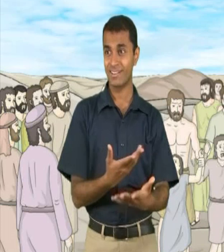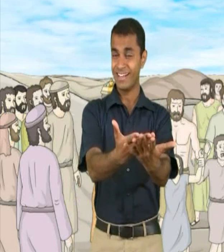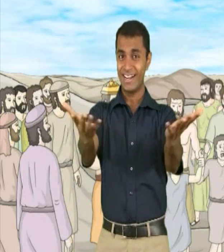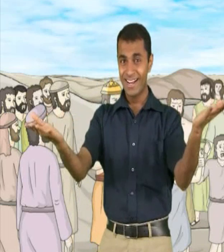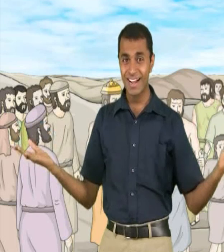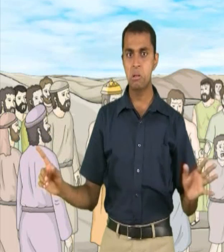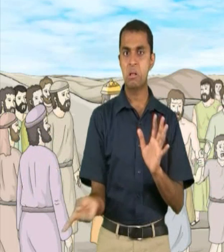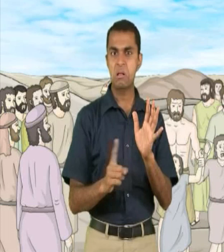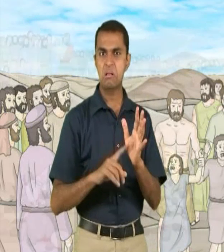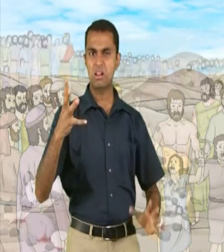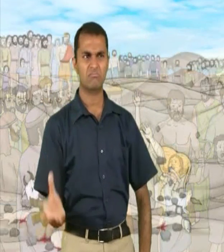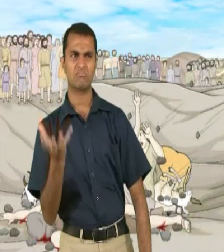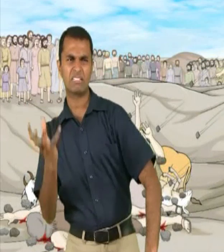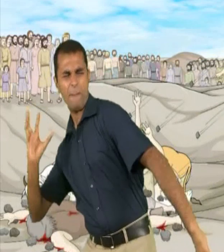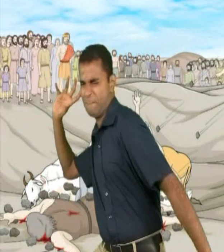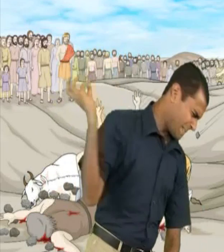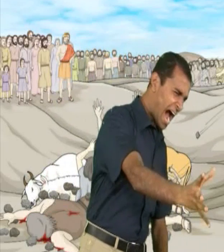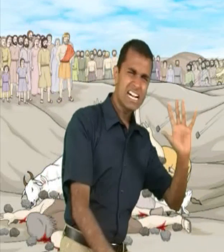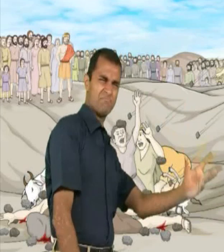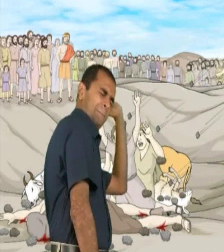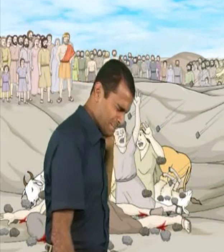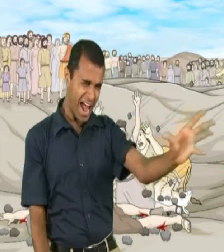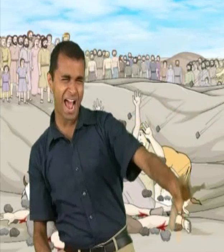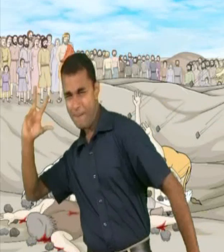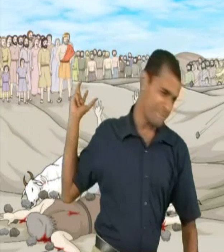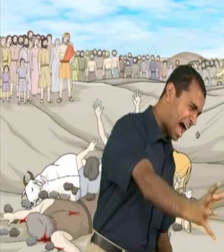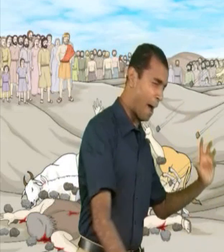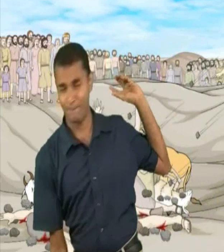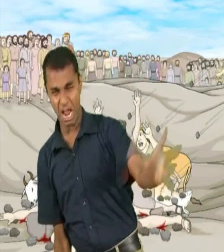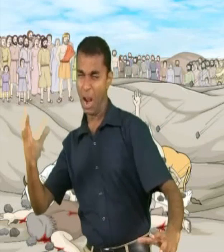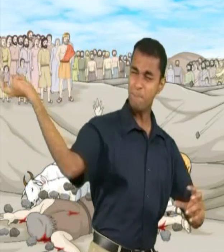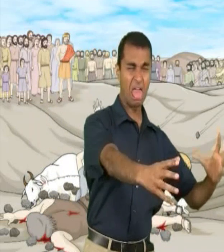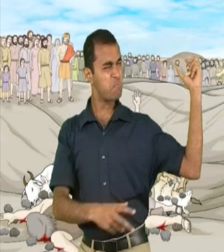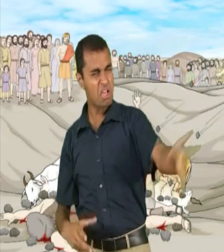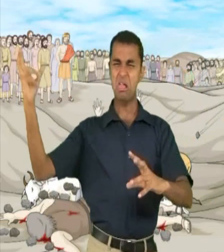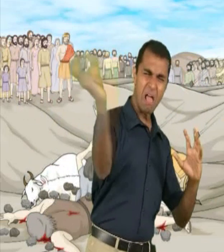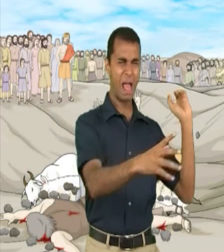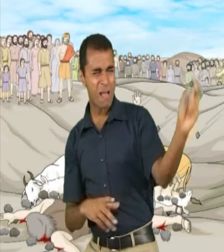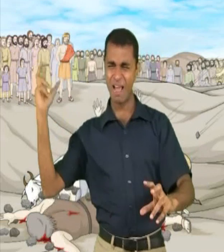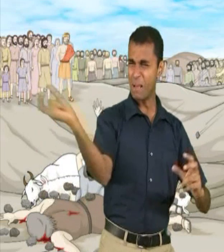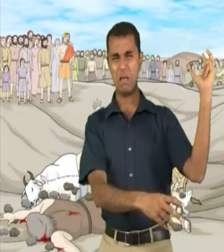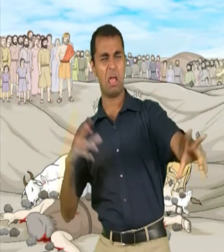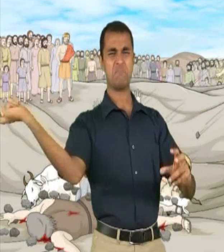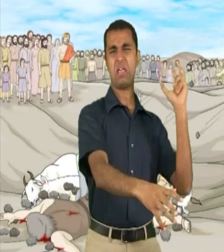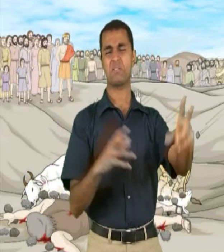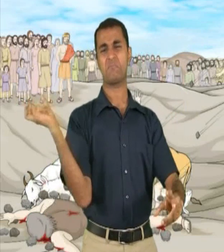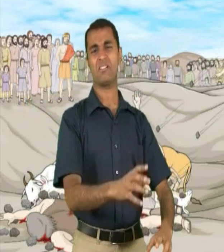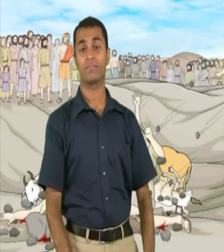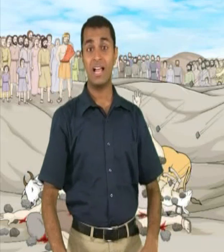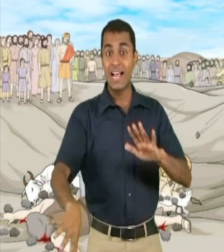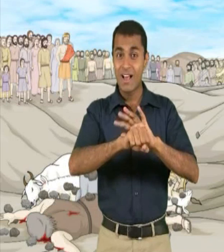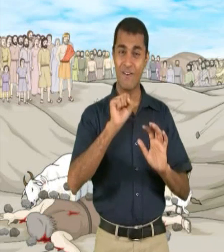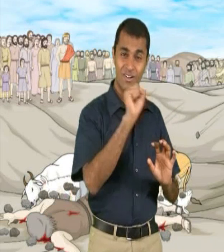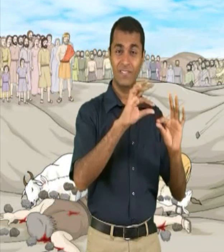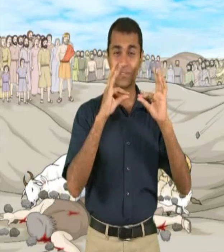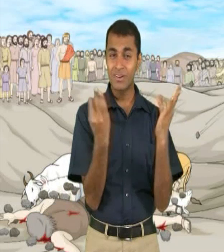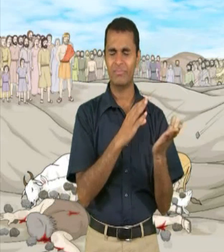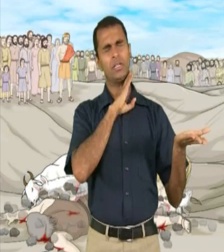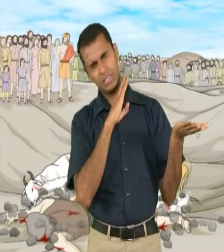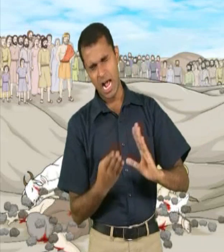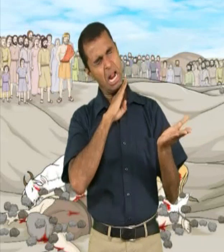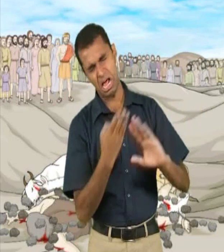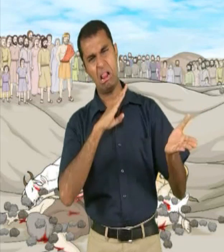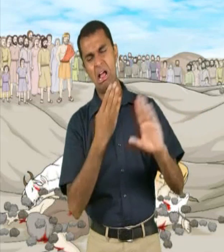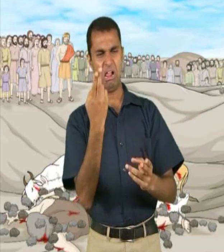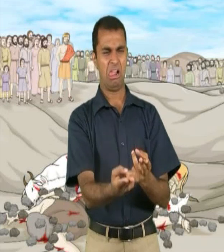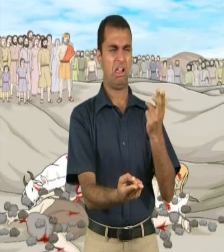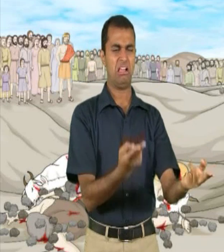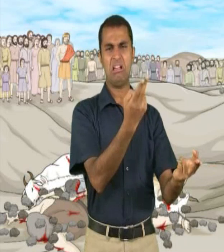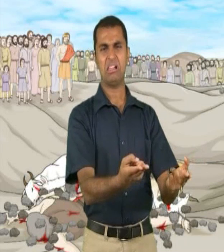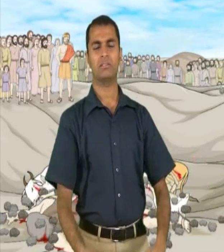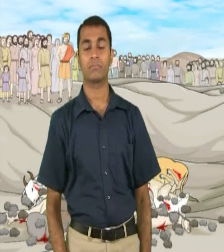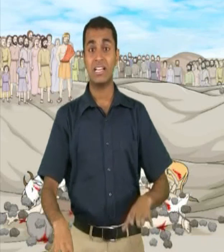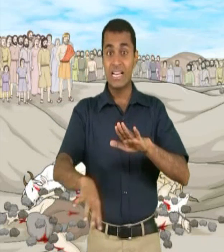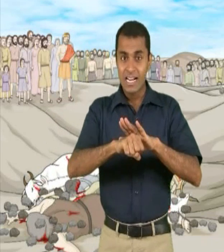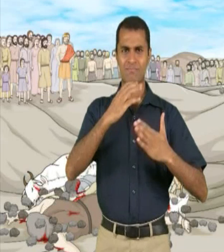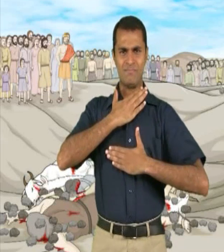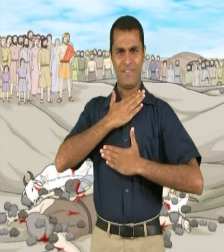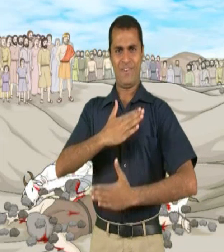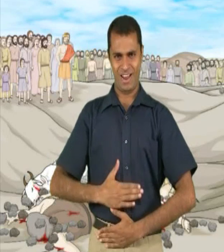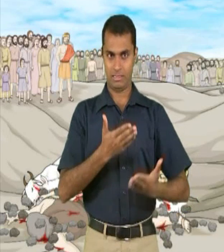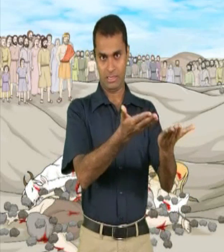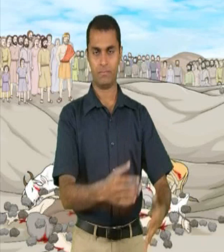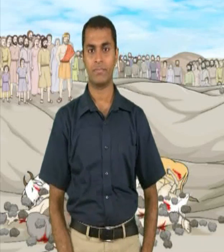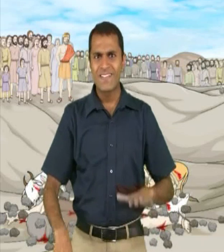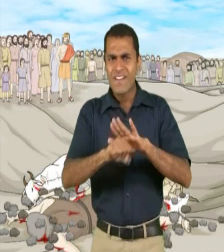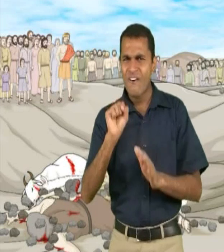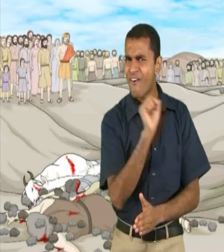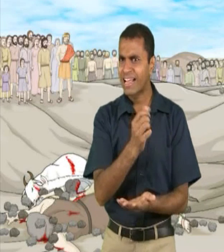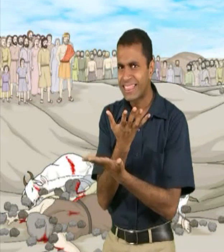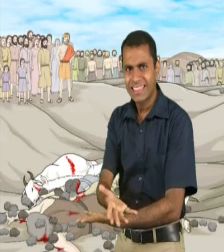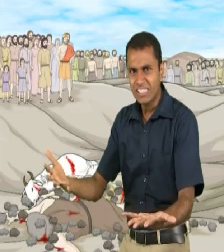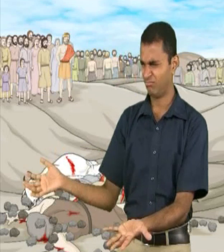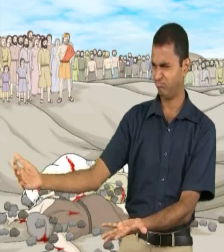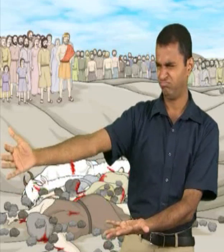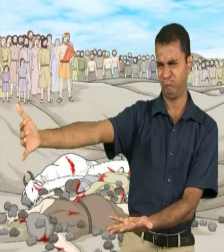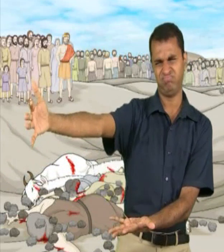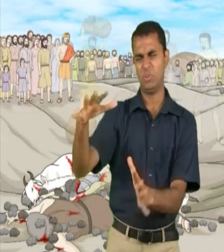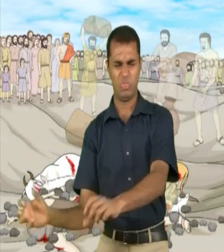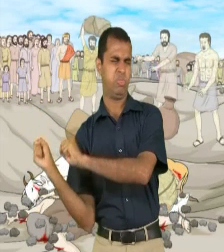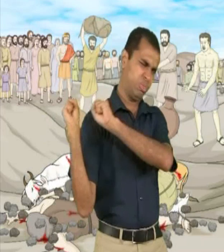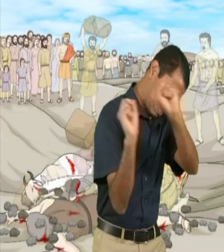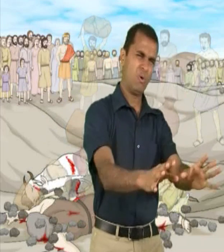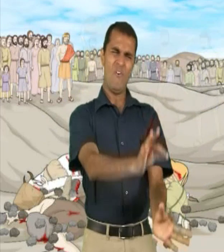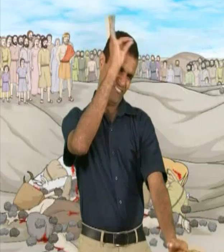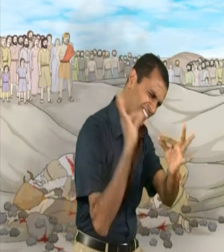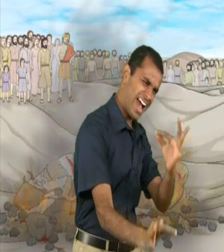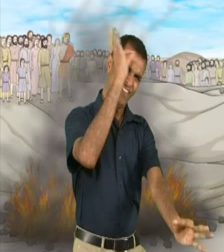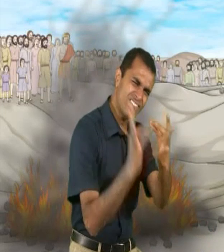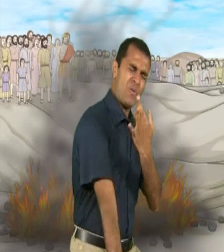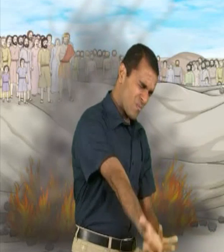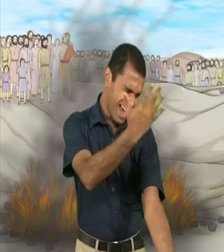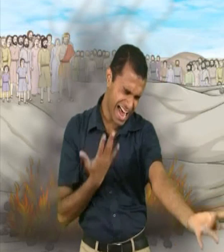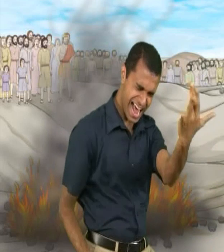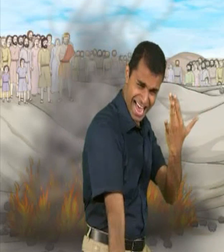And all Israel stoned him to death.